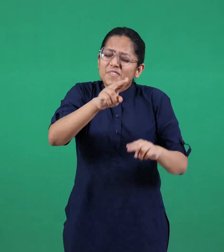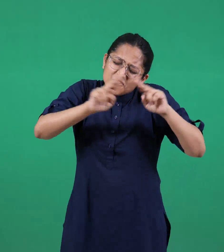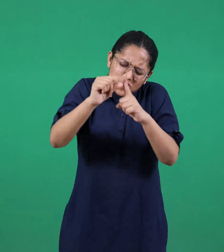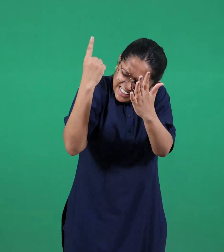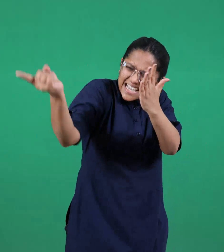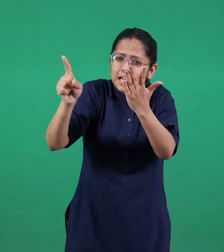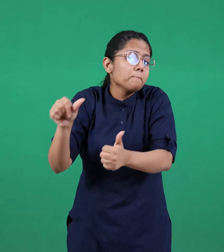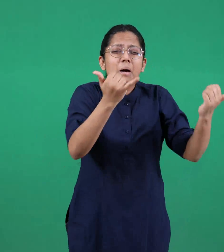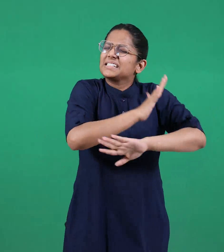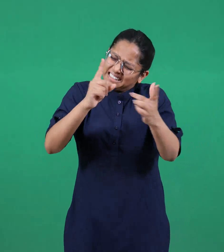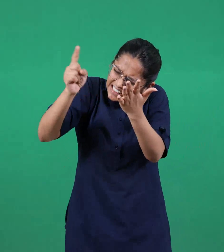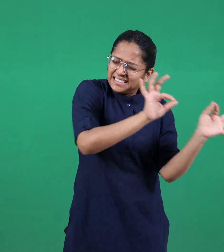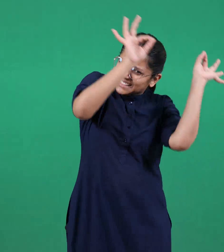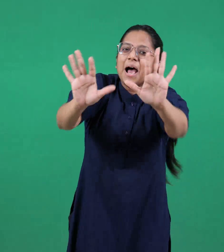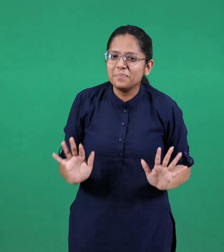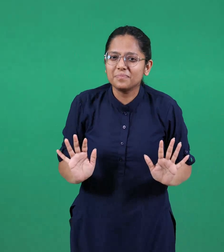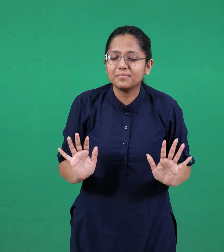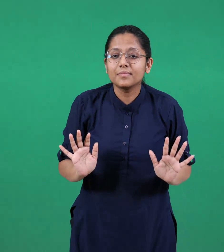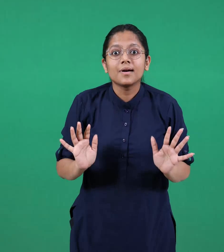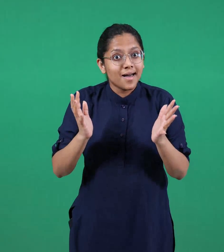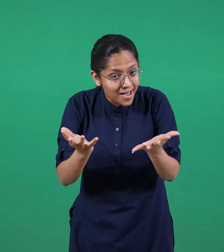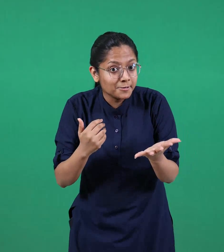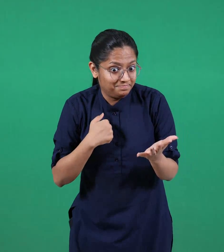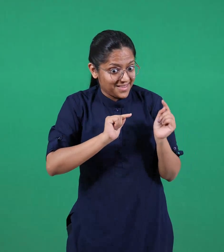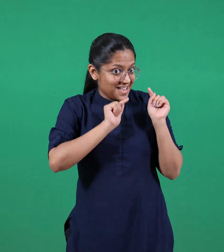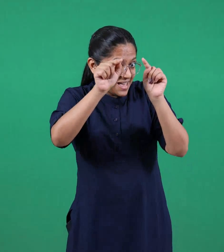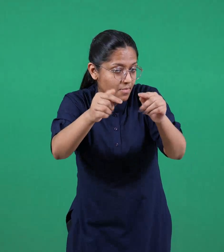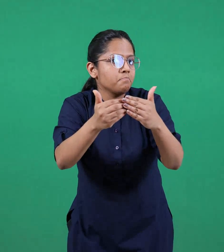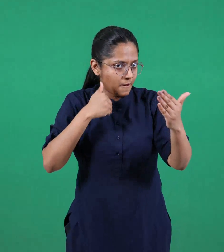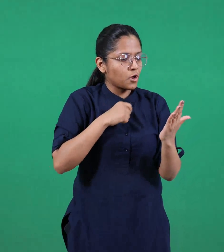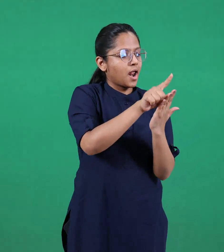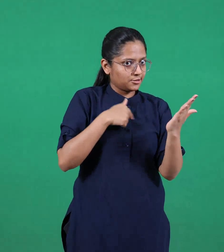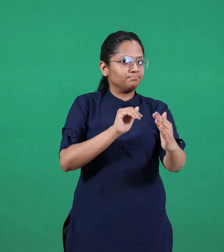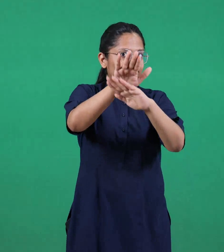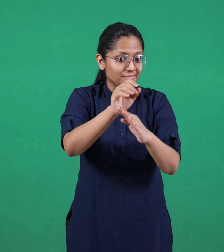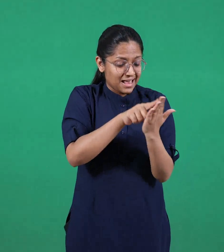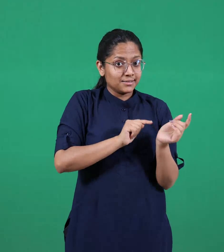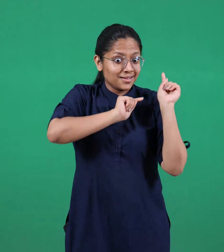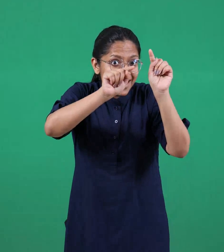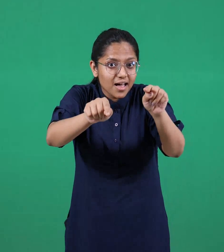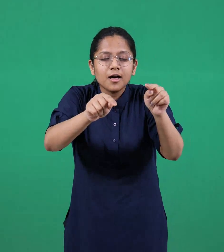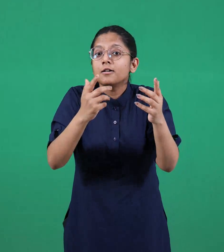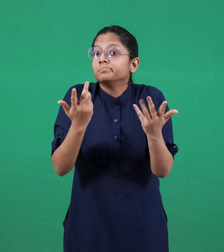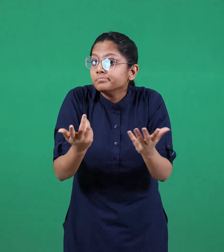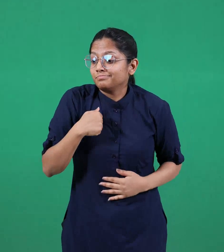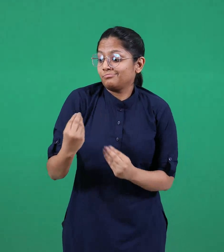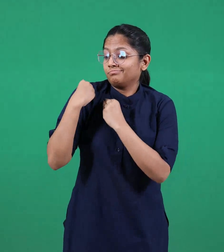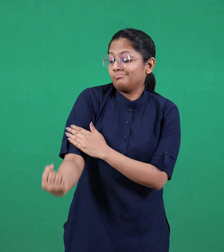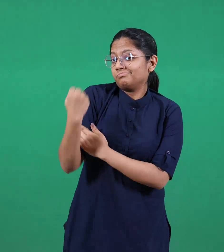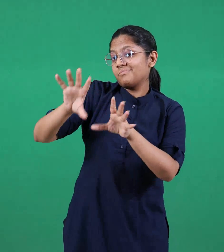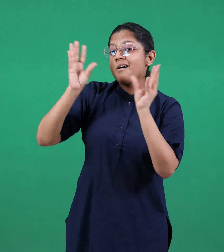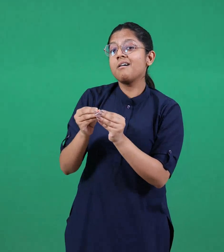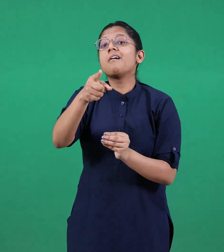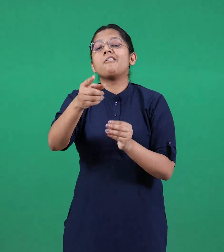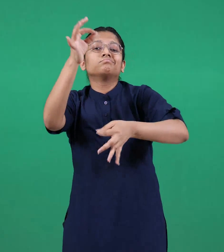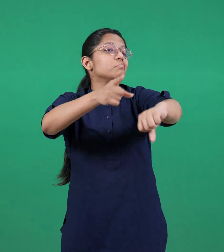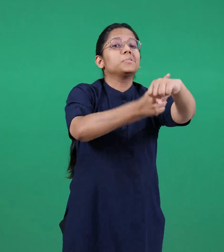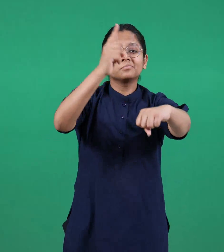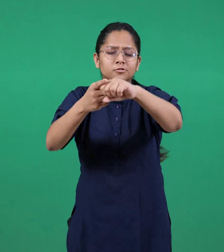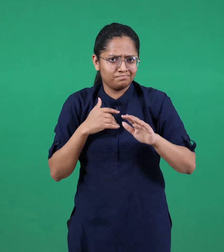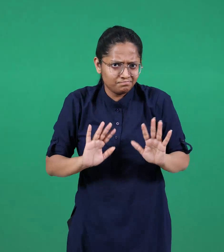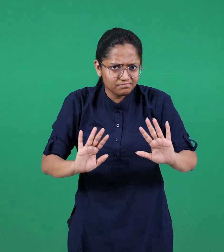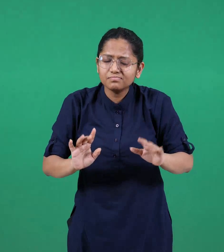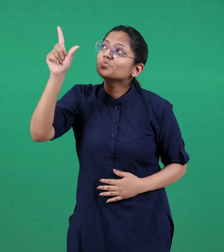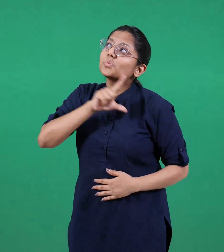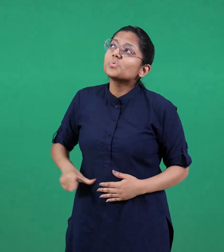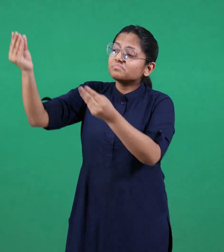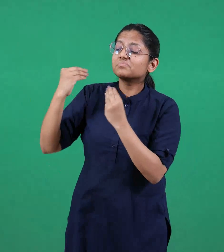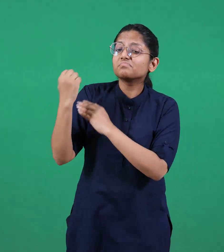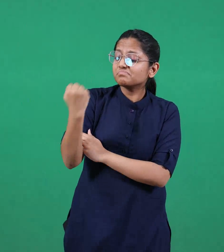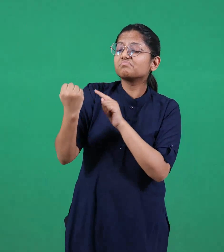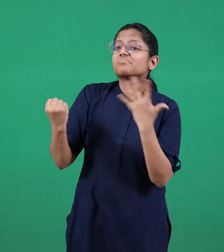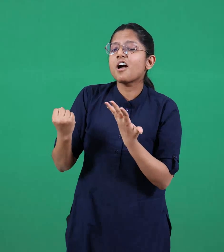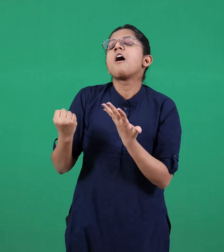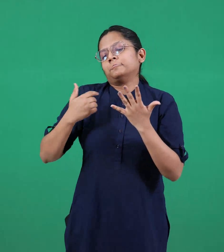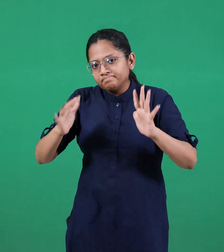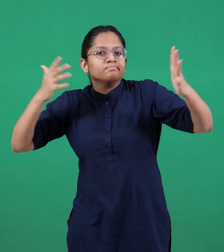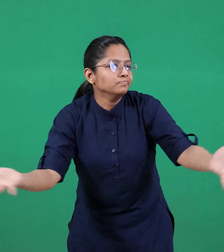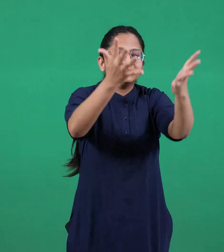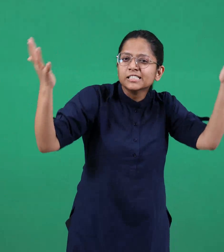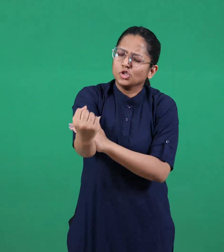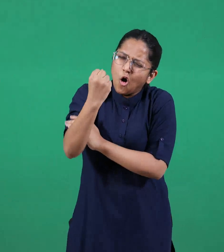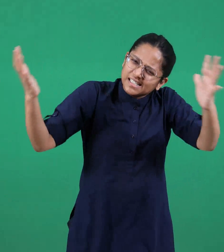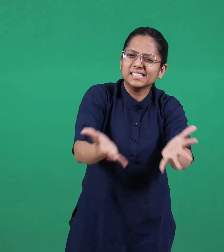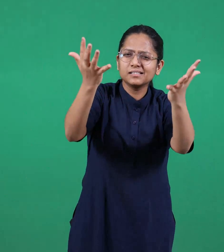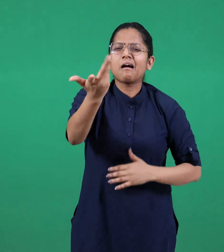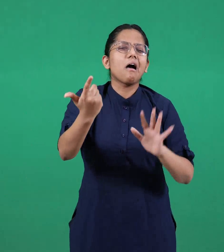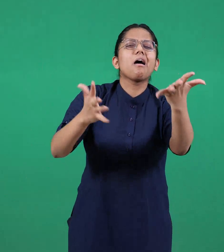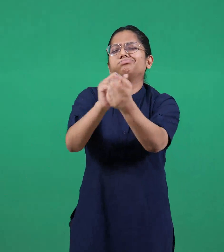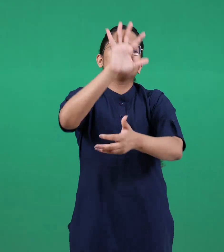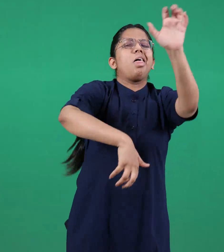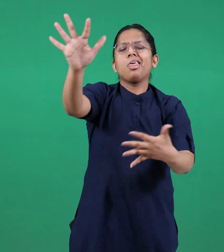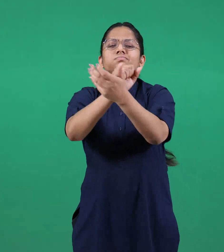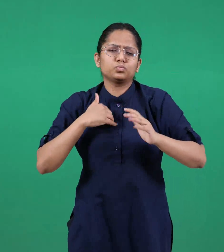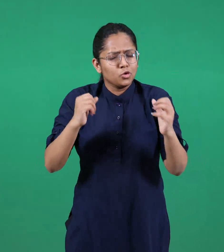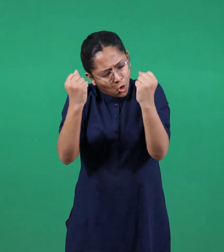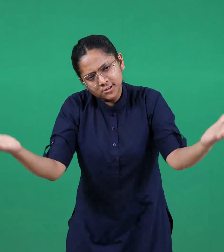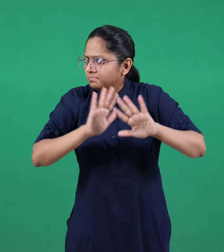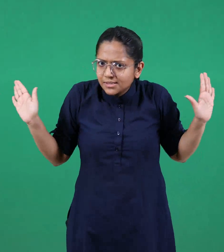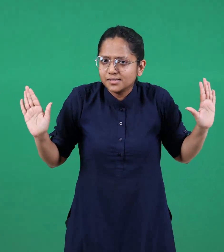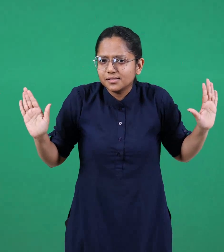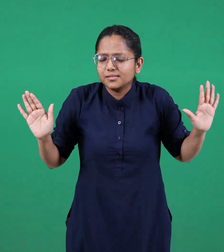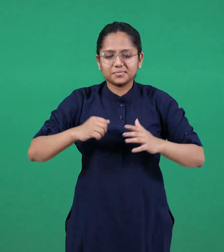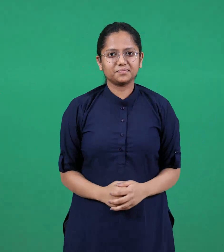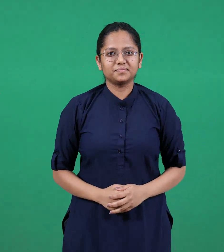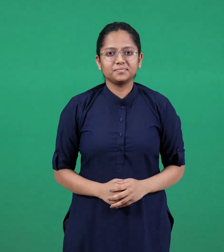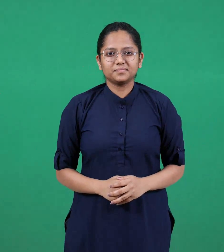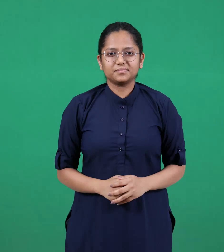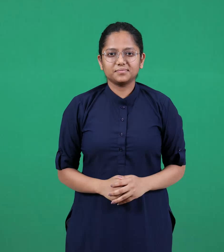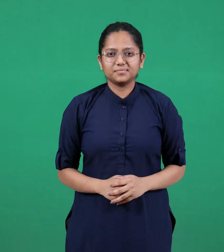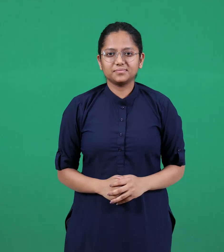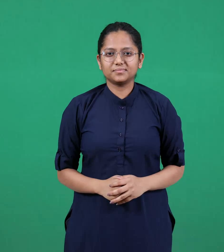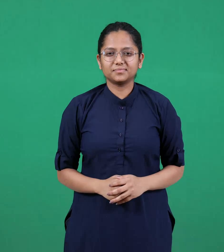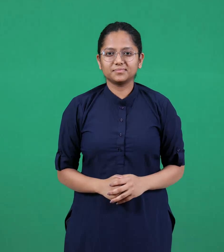This is why I write these things while absent, so that when I am present I will not need to be severe in my use of the authority that the Lord gave me for building you up, not for tearing you down.